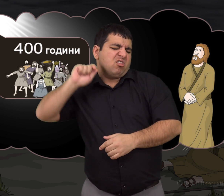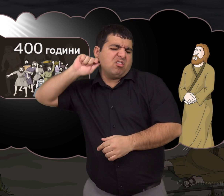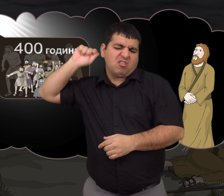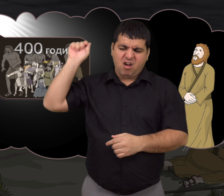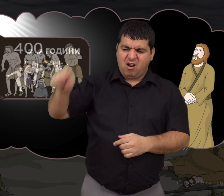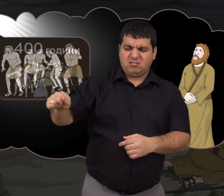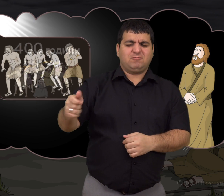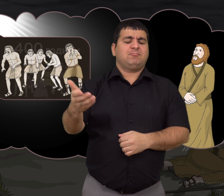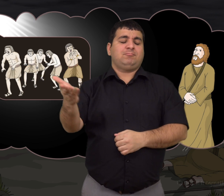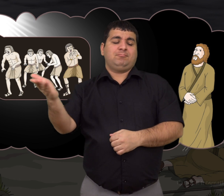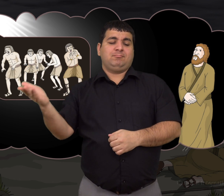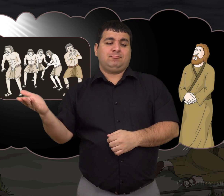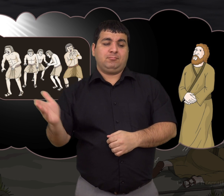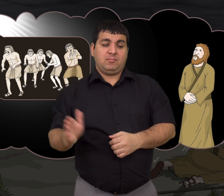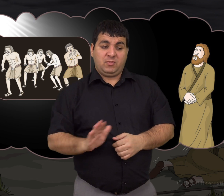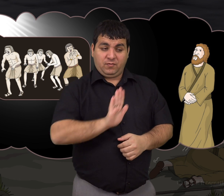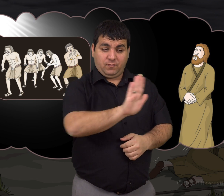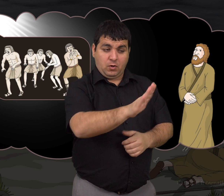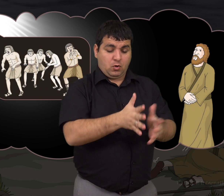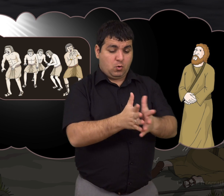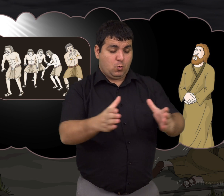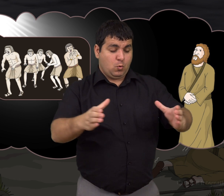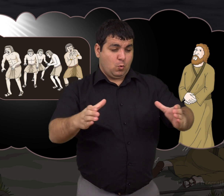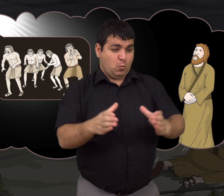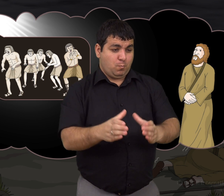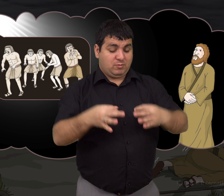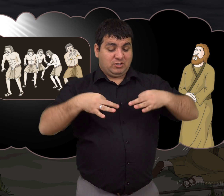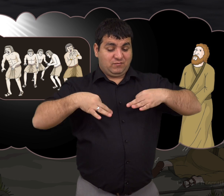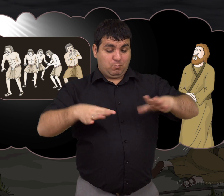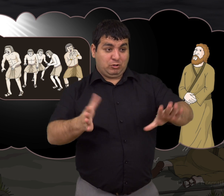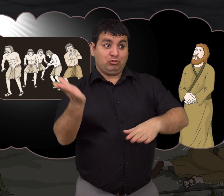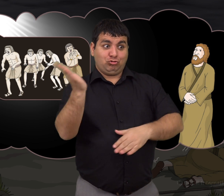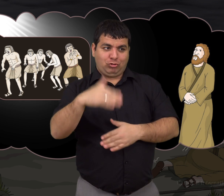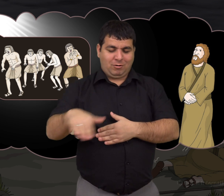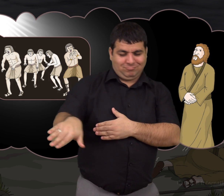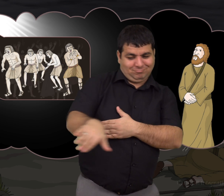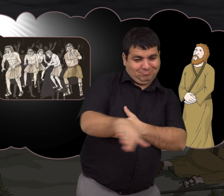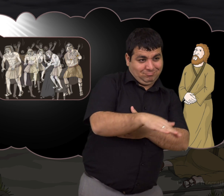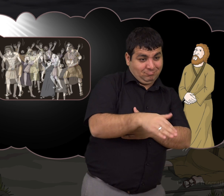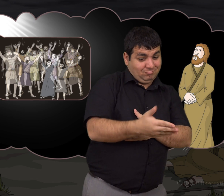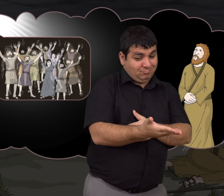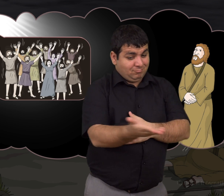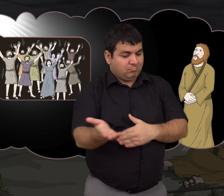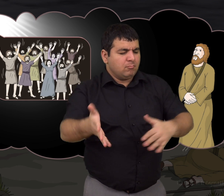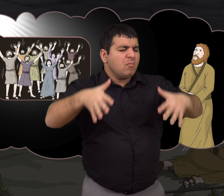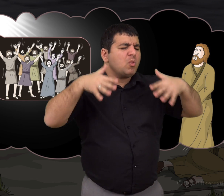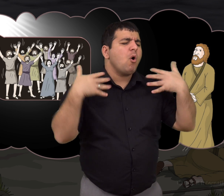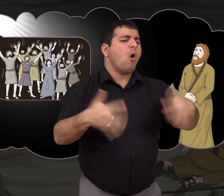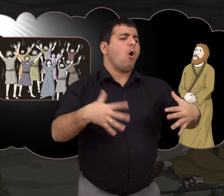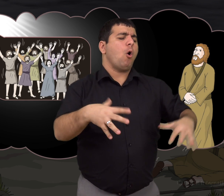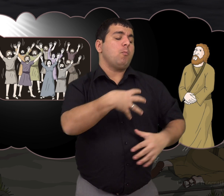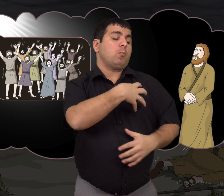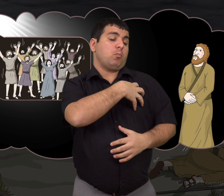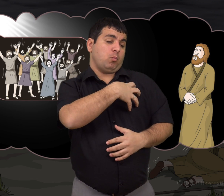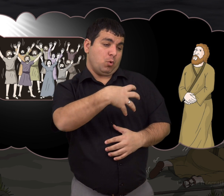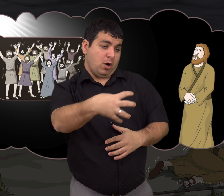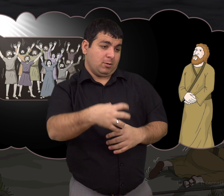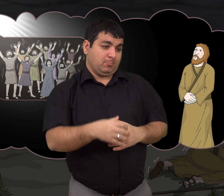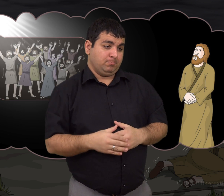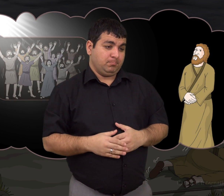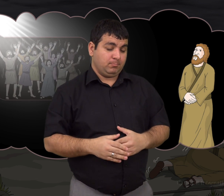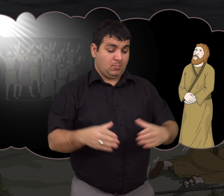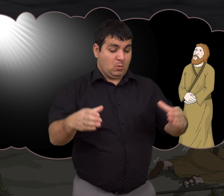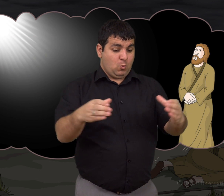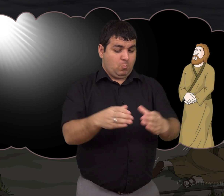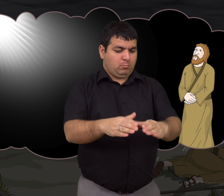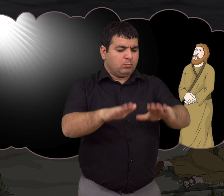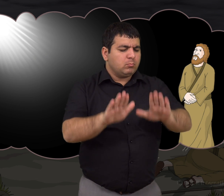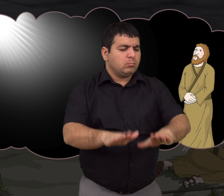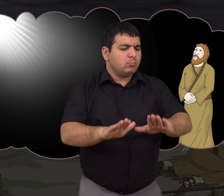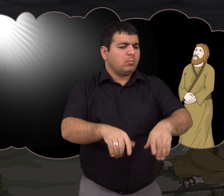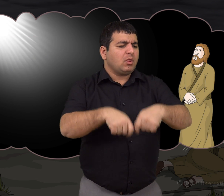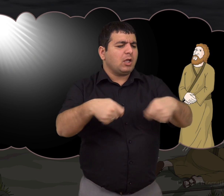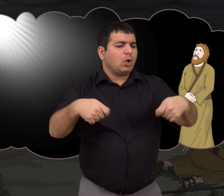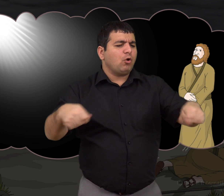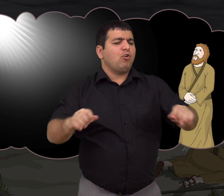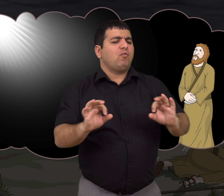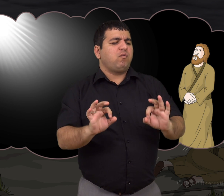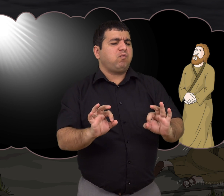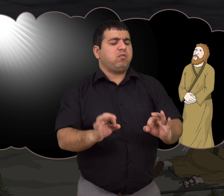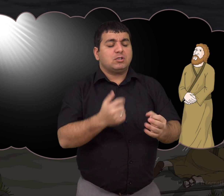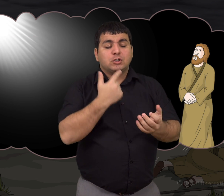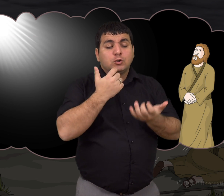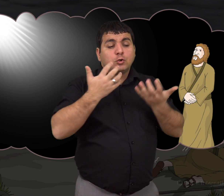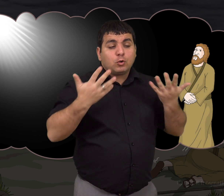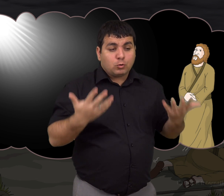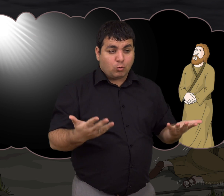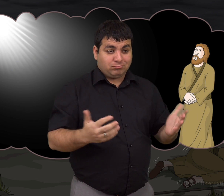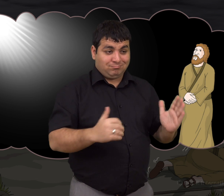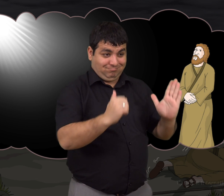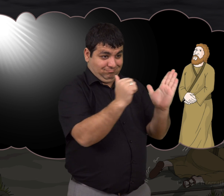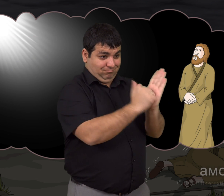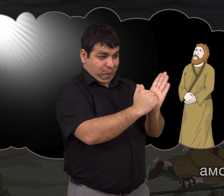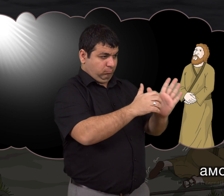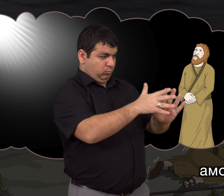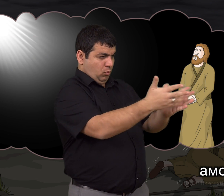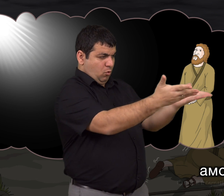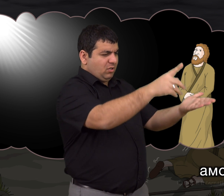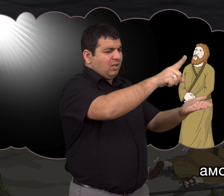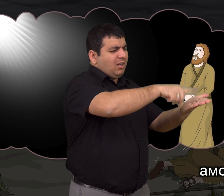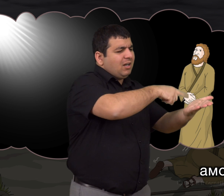You, however, will go to your fathers in peace and be buried at a ripe old age.